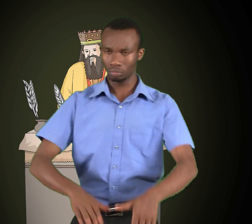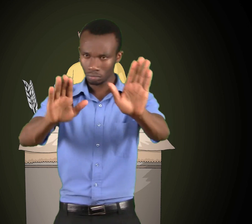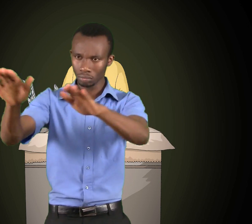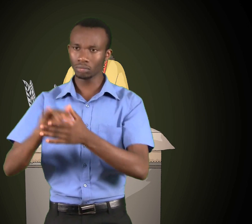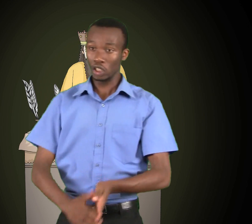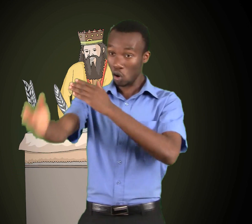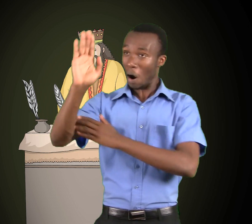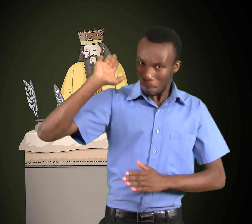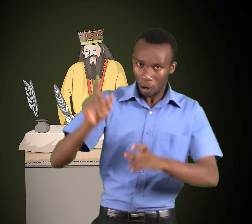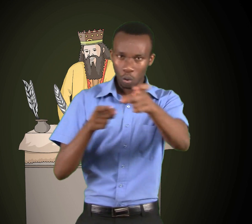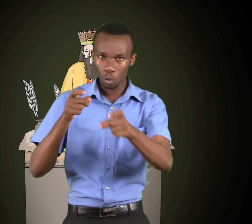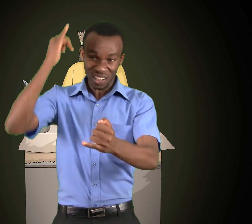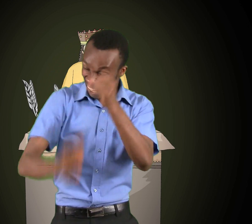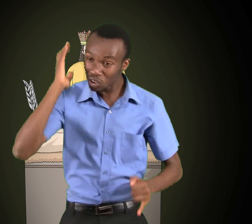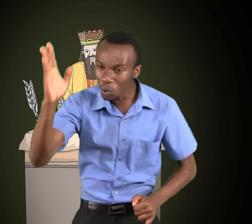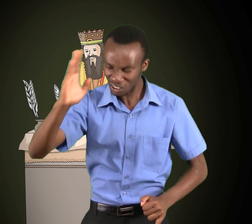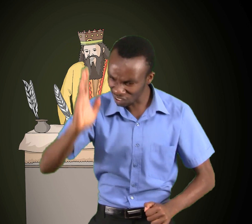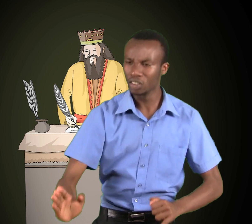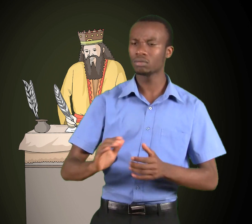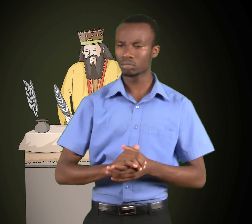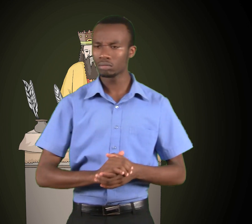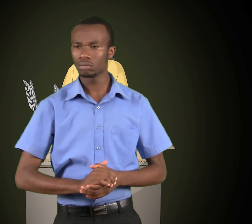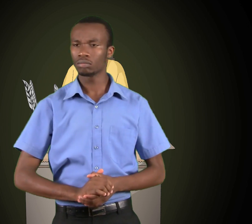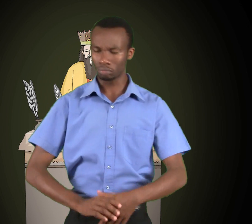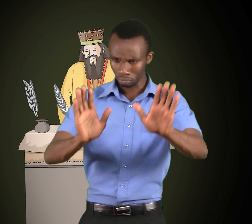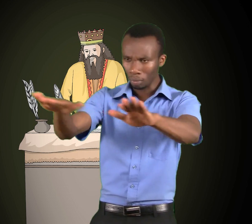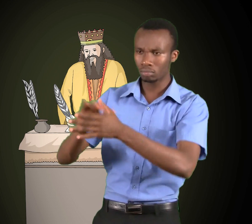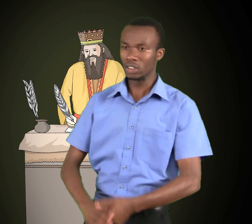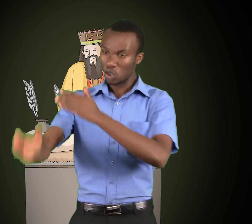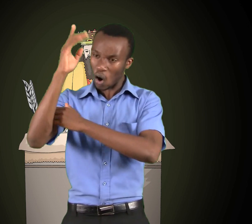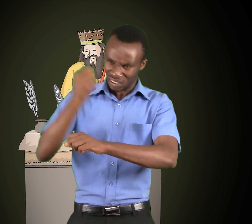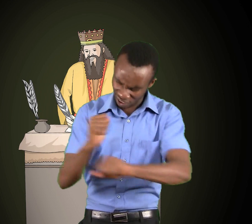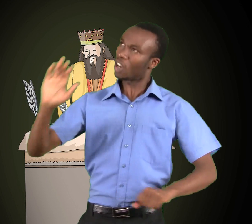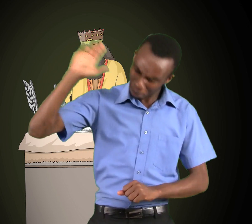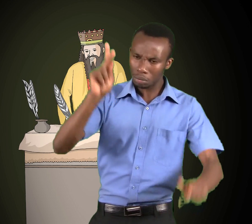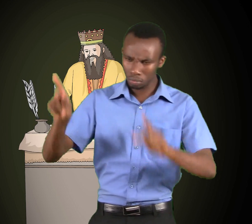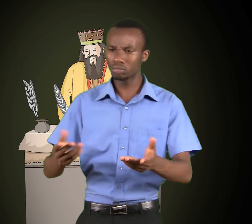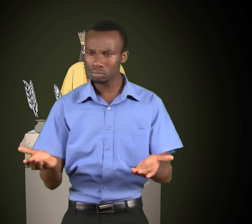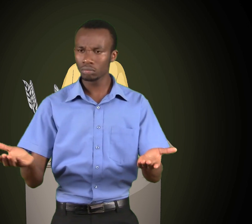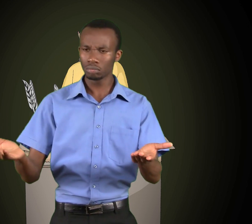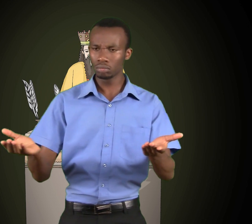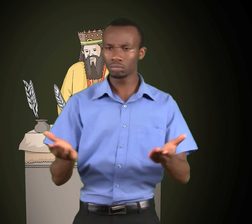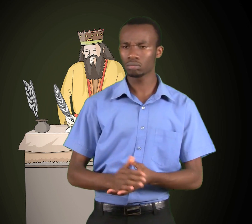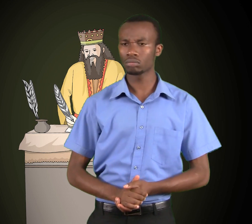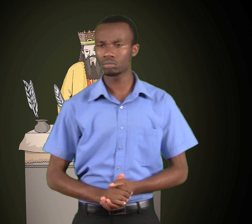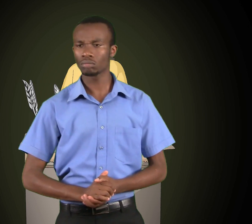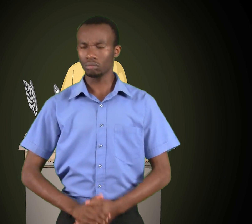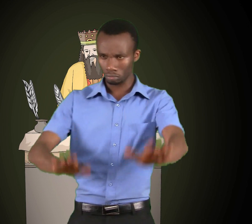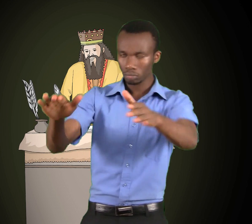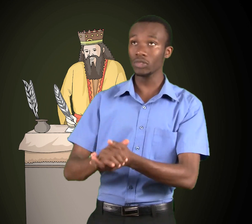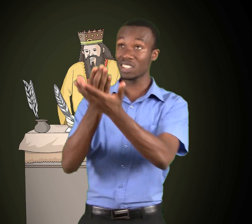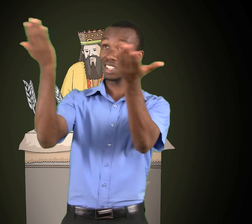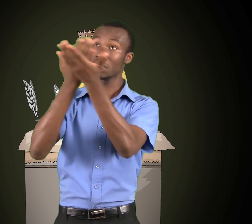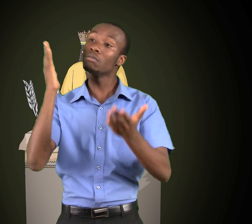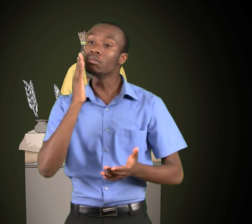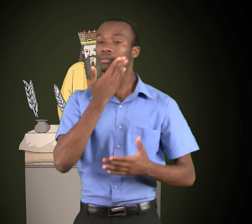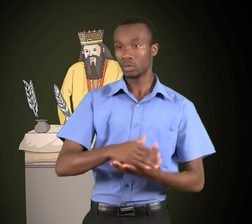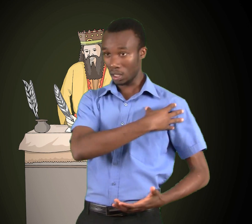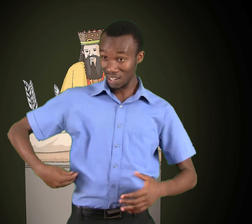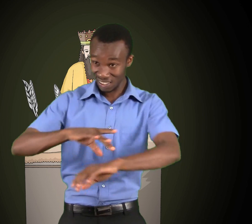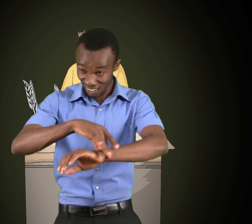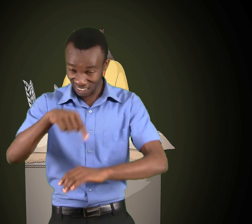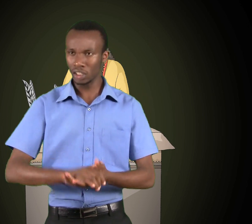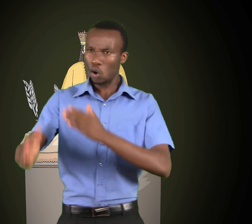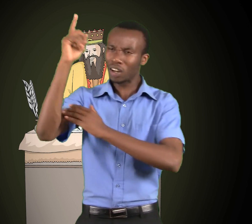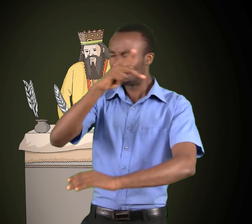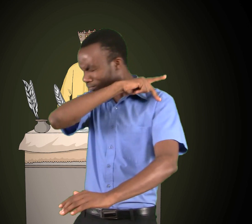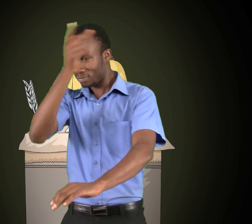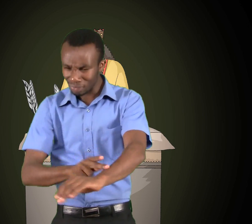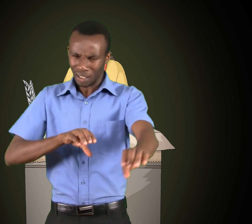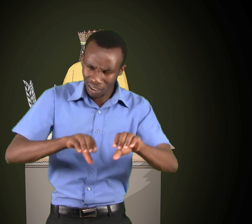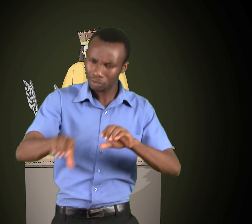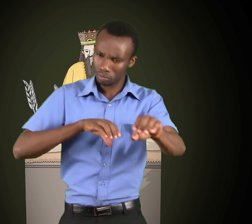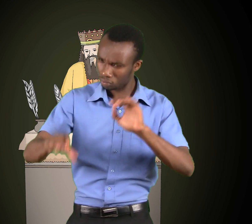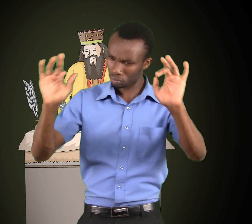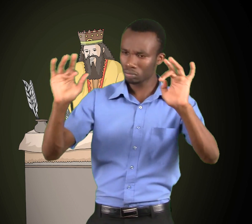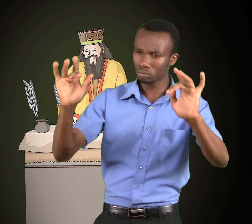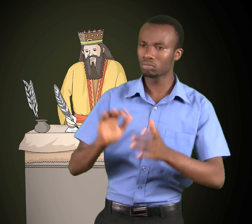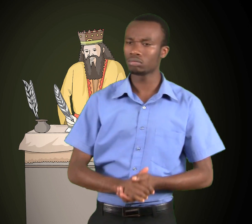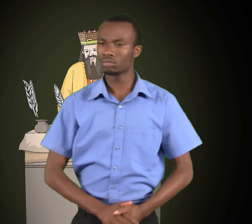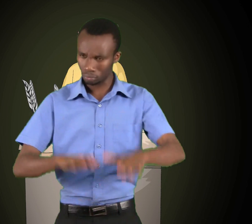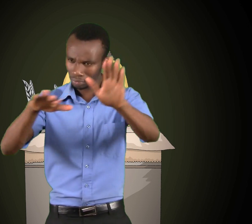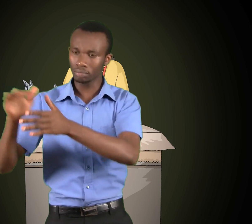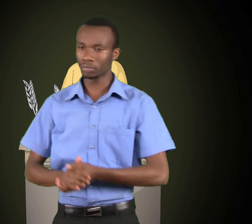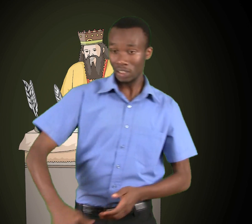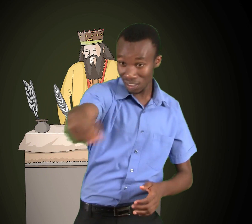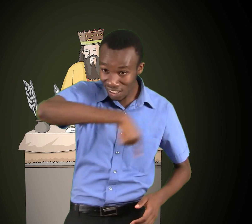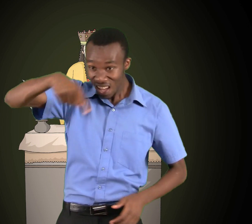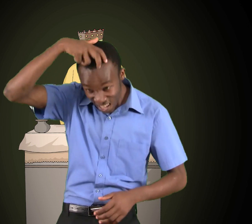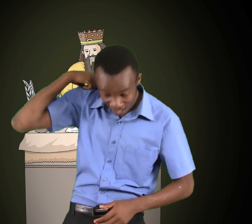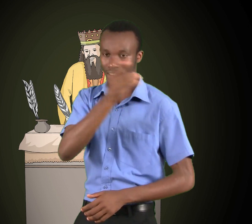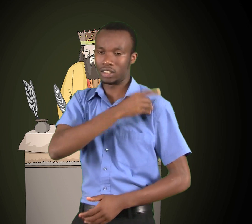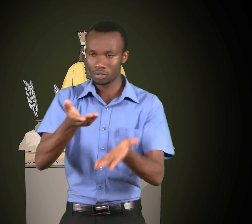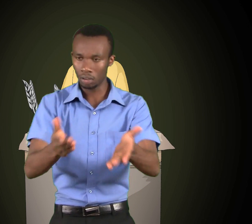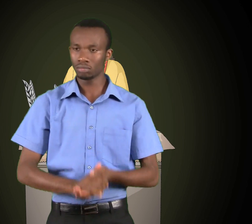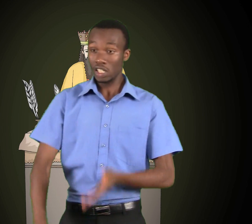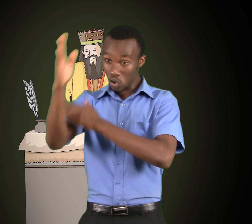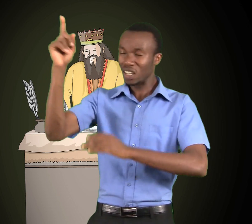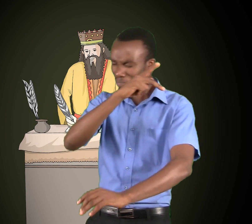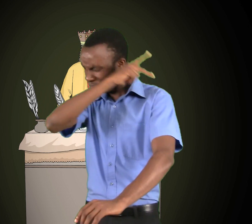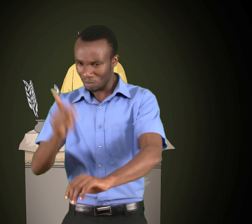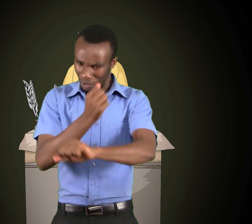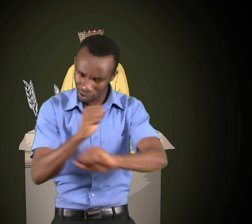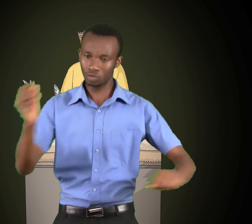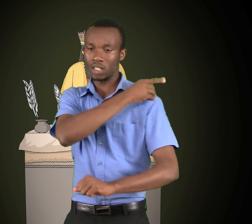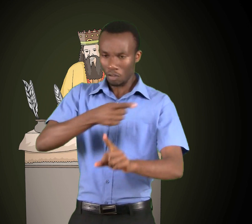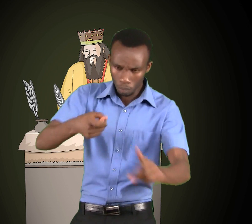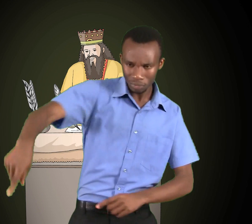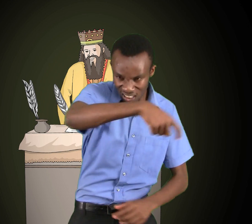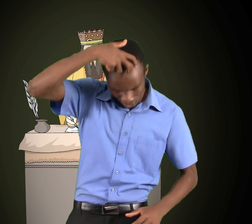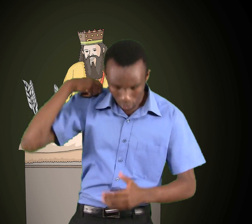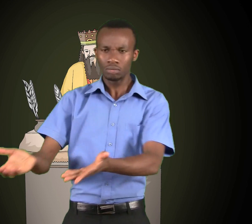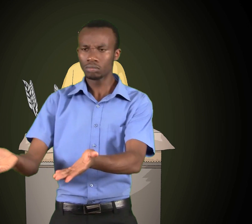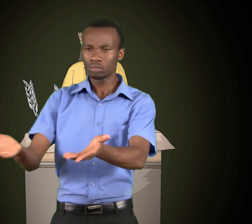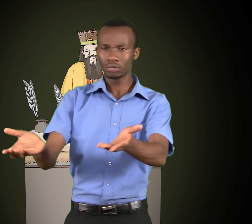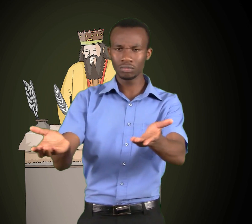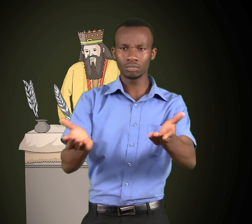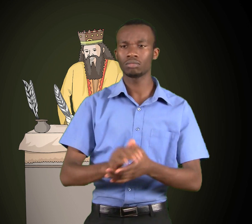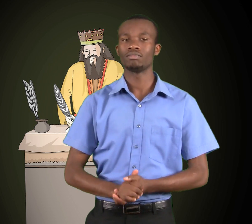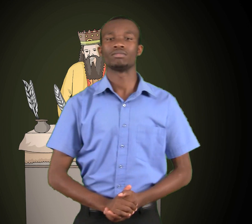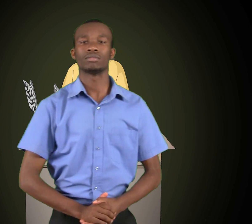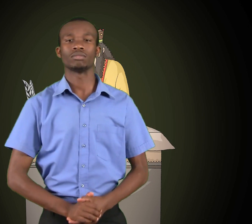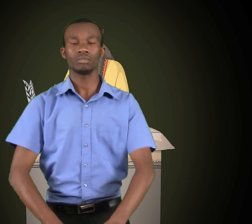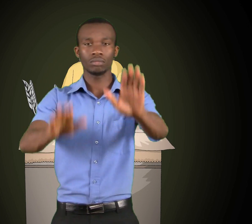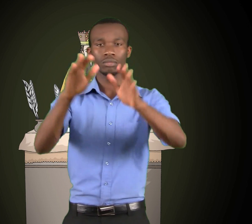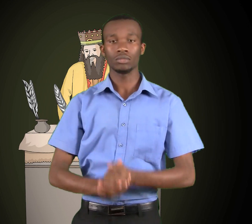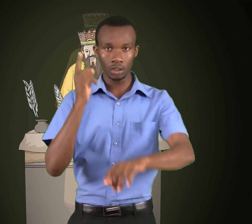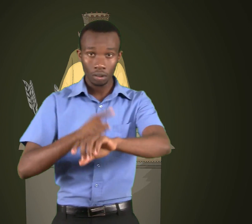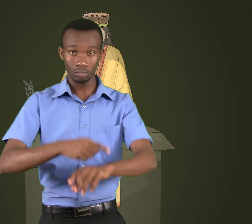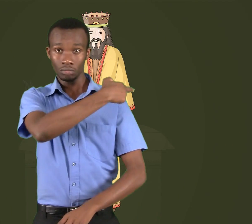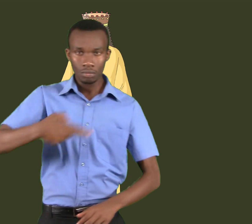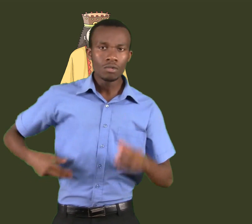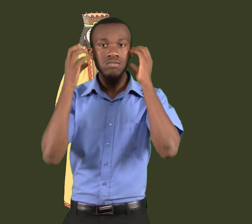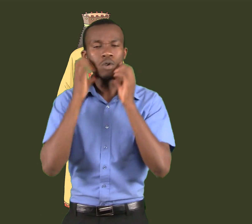He delivers and rescues; He performs signs and wonders in the heavens and on the earth, for He has rescued Daniel from the power of the lions.”